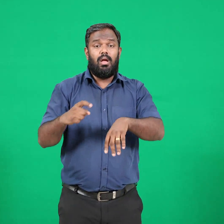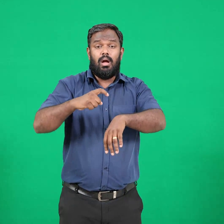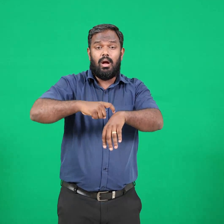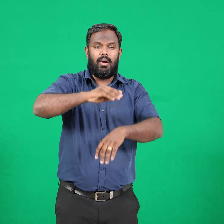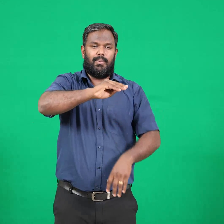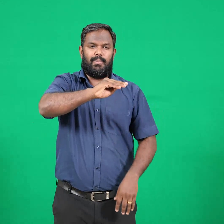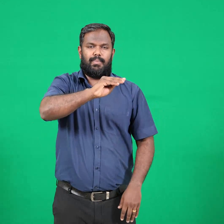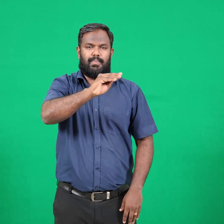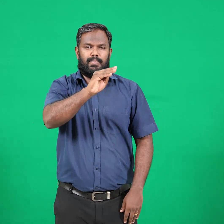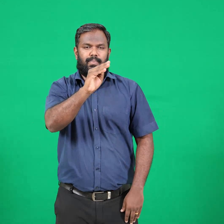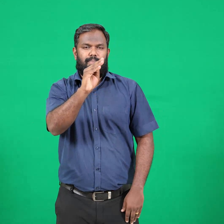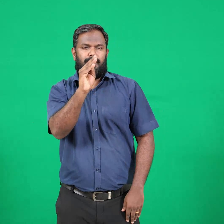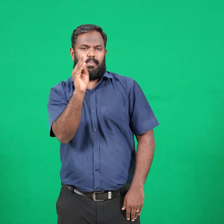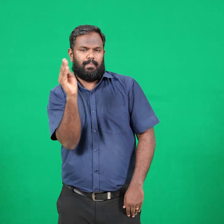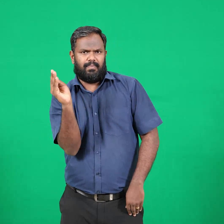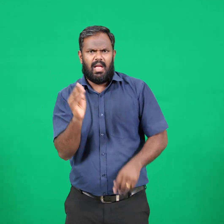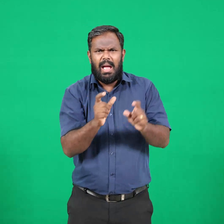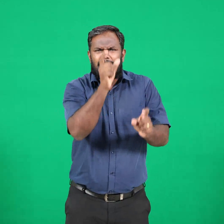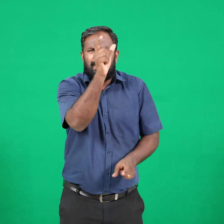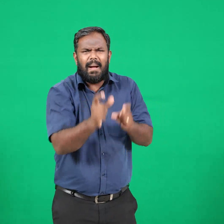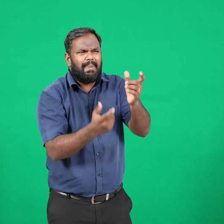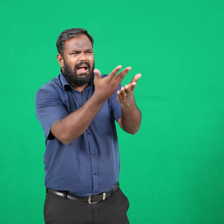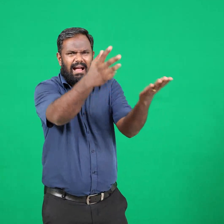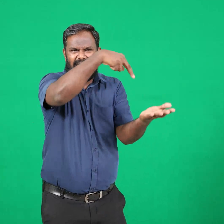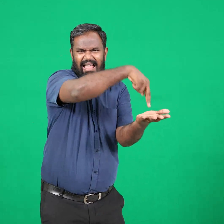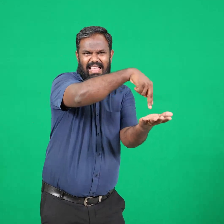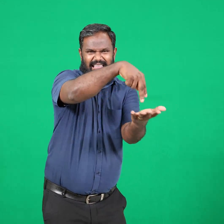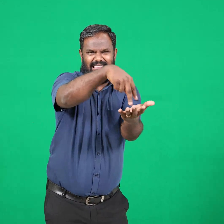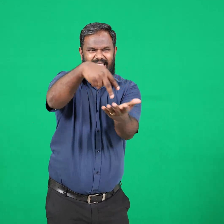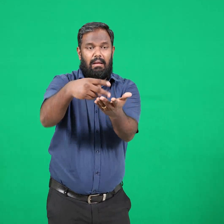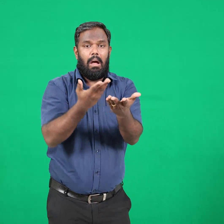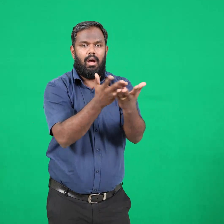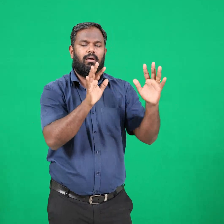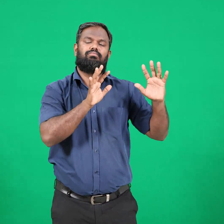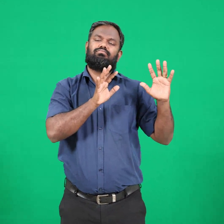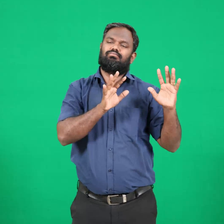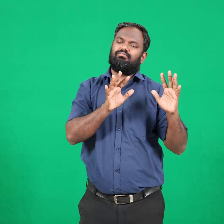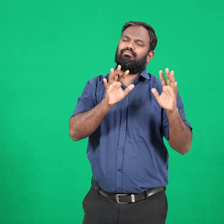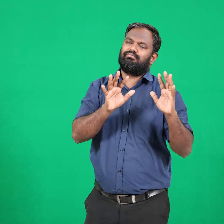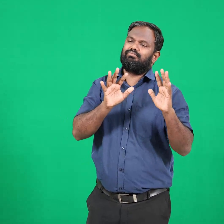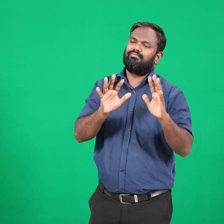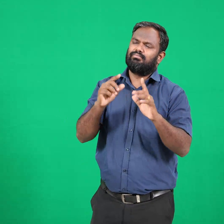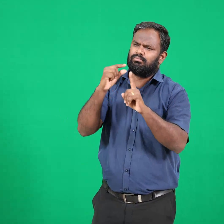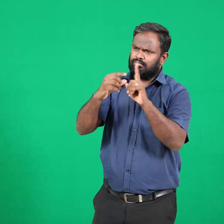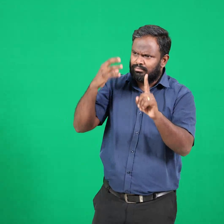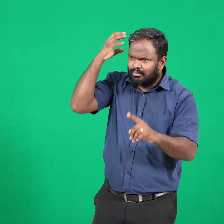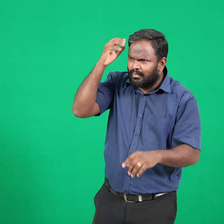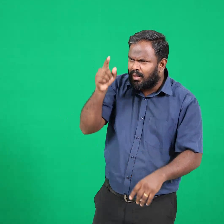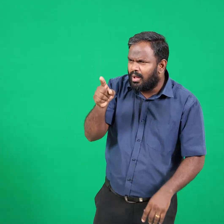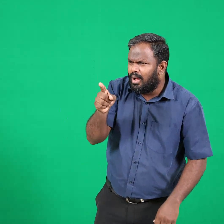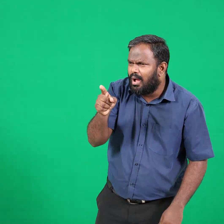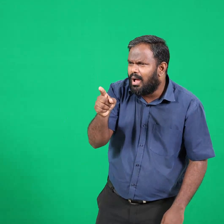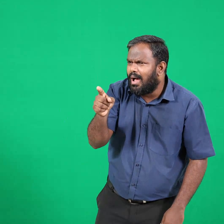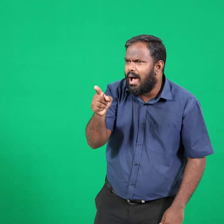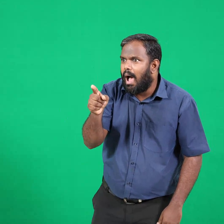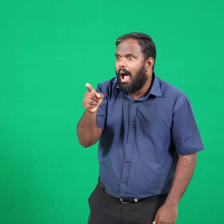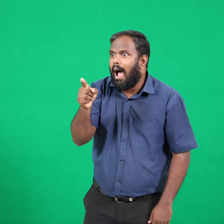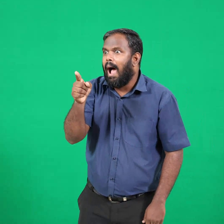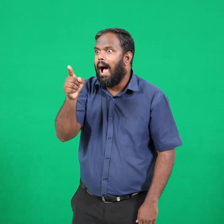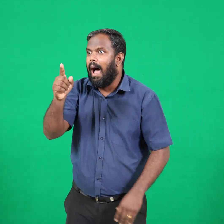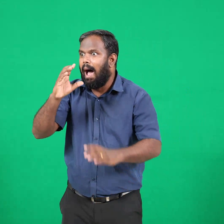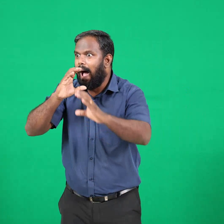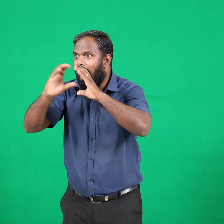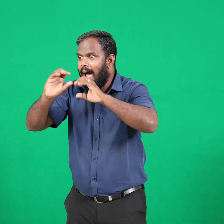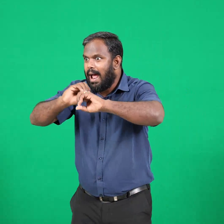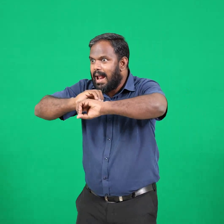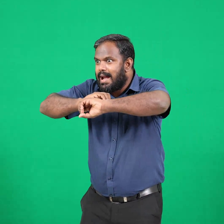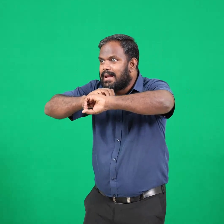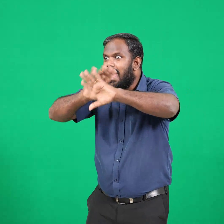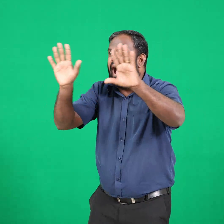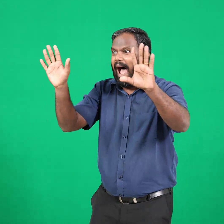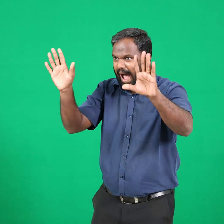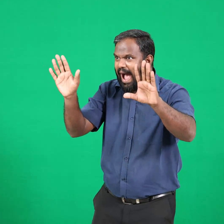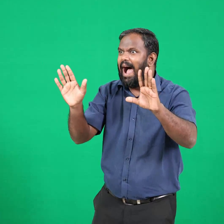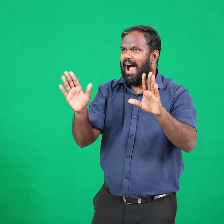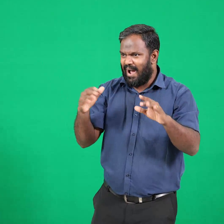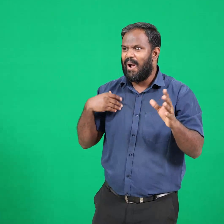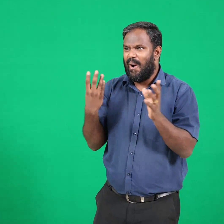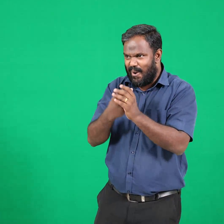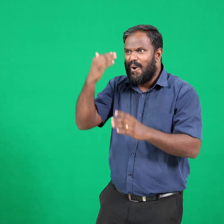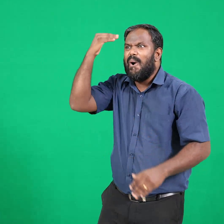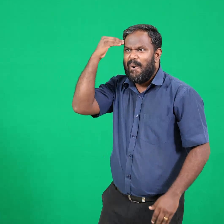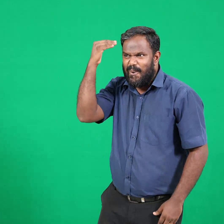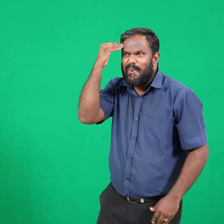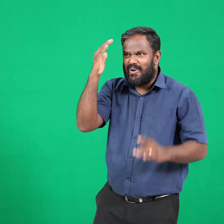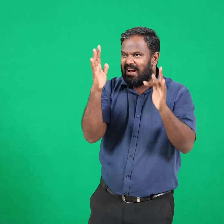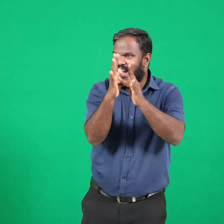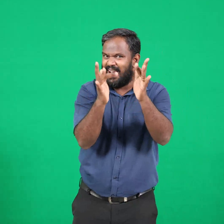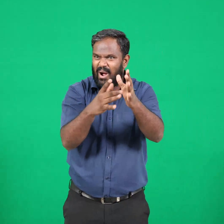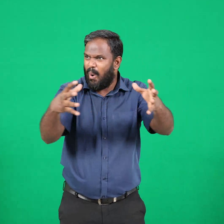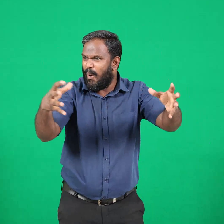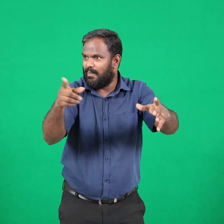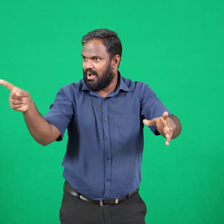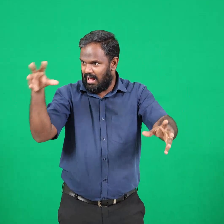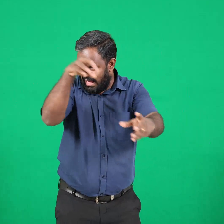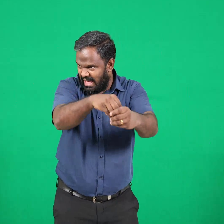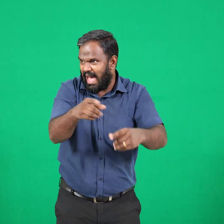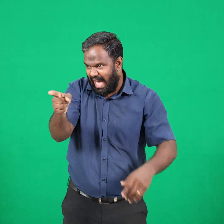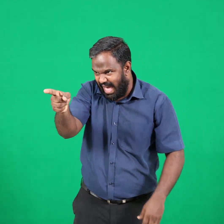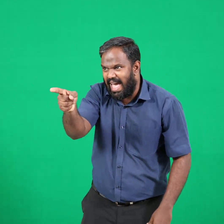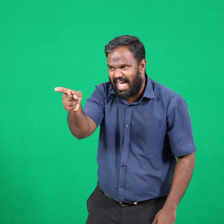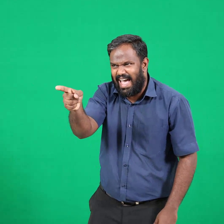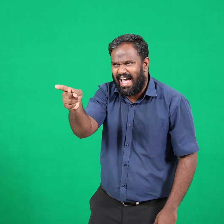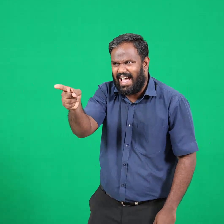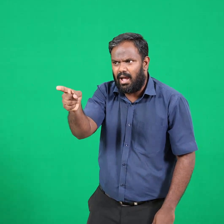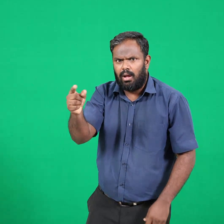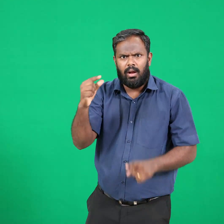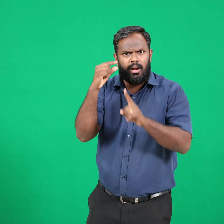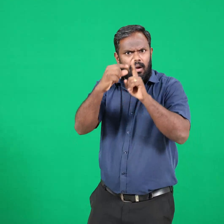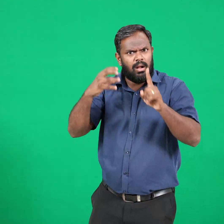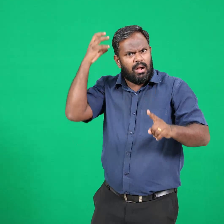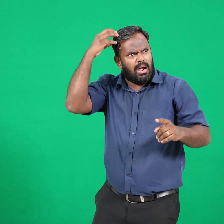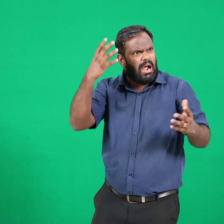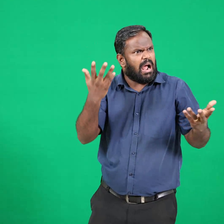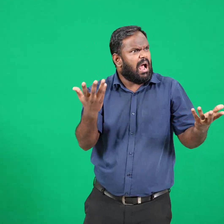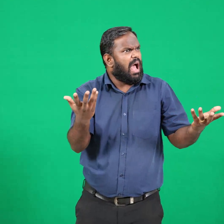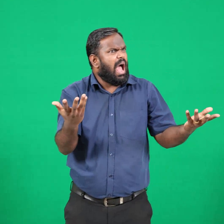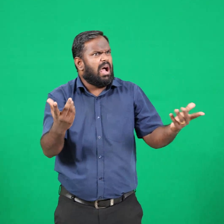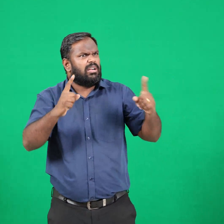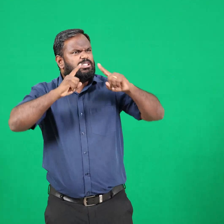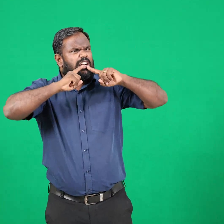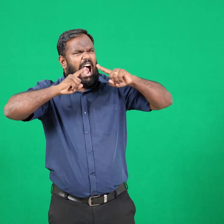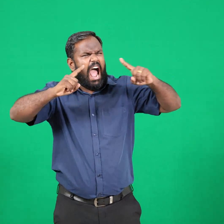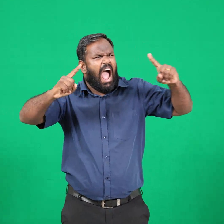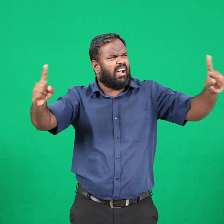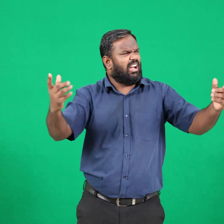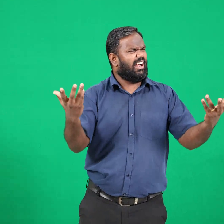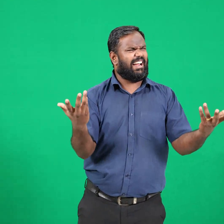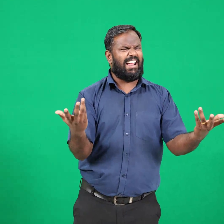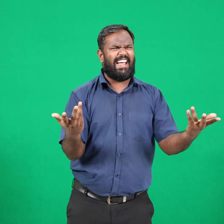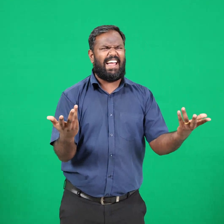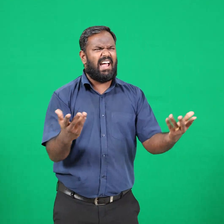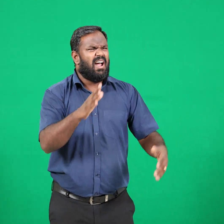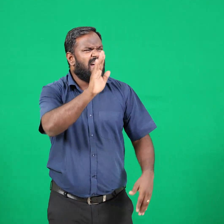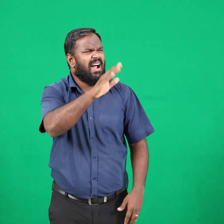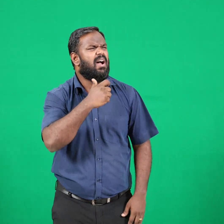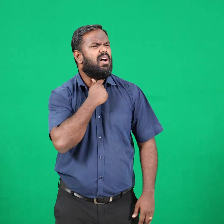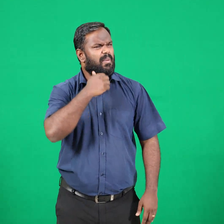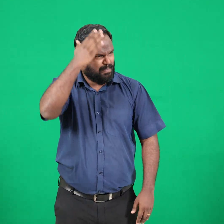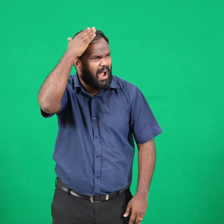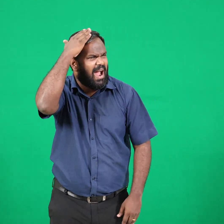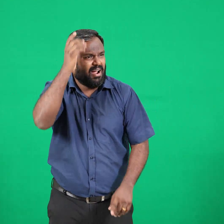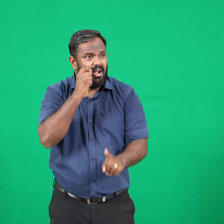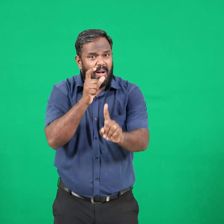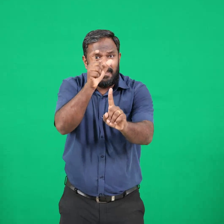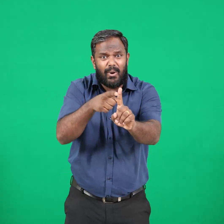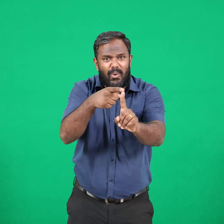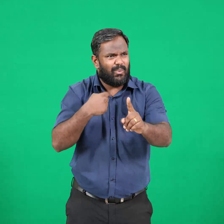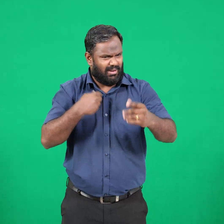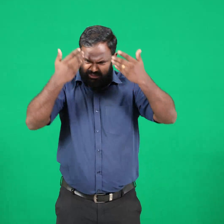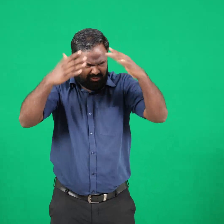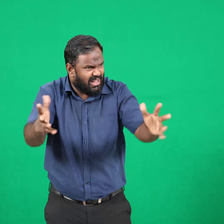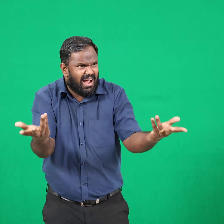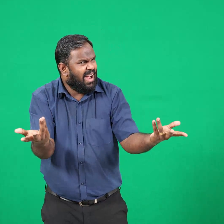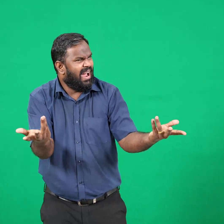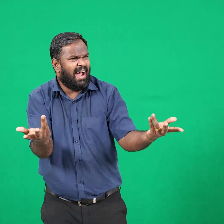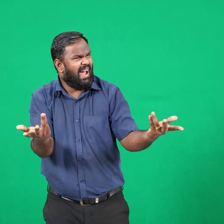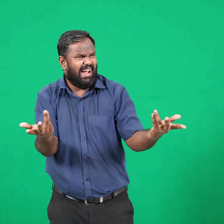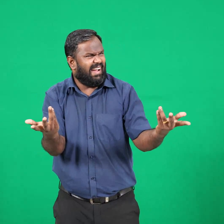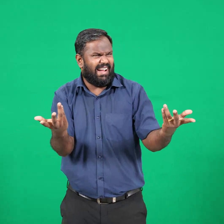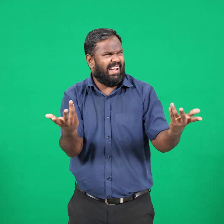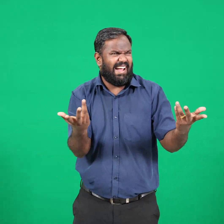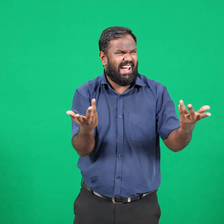And again he denied it with an oath: "I do not know the man!" After a little while, those standing nearby came up to Peter.